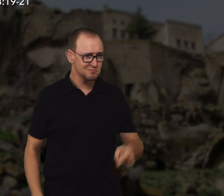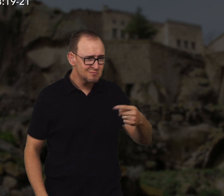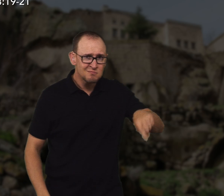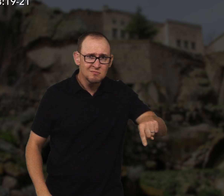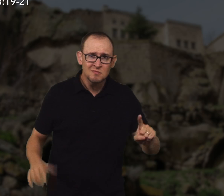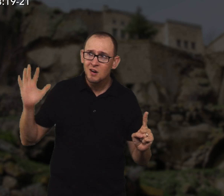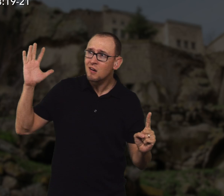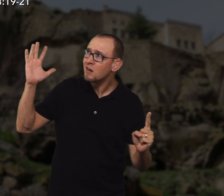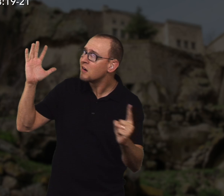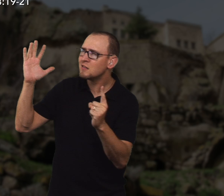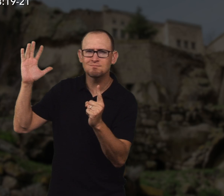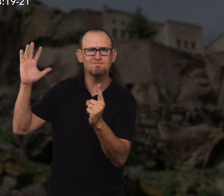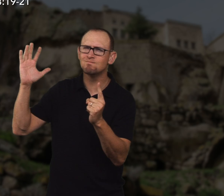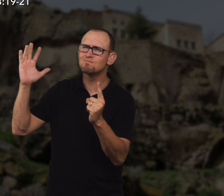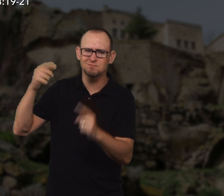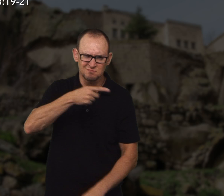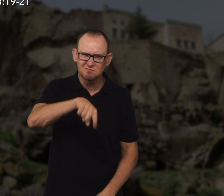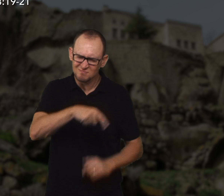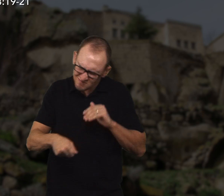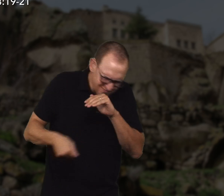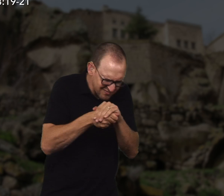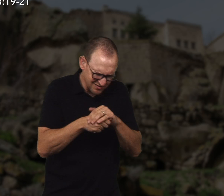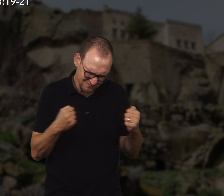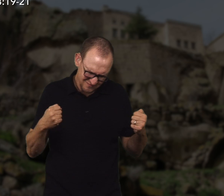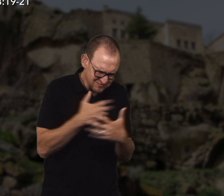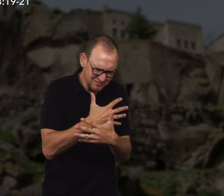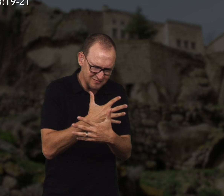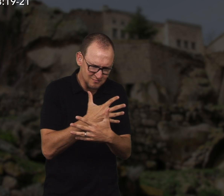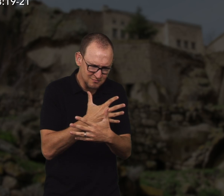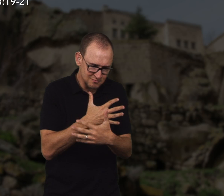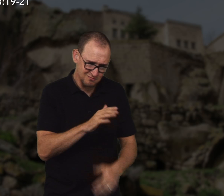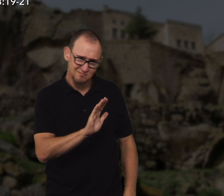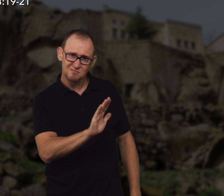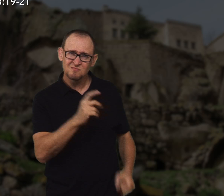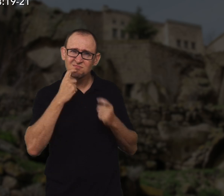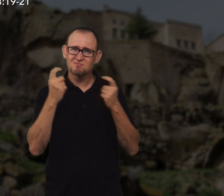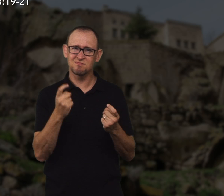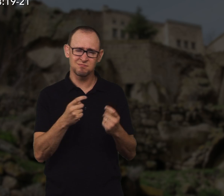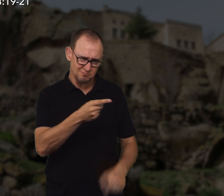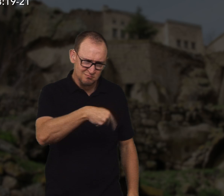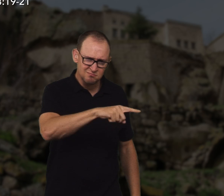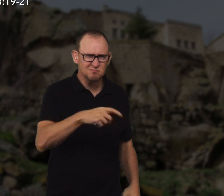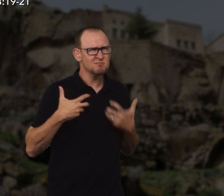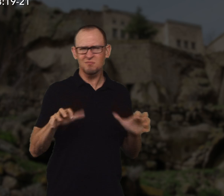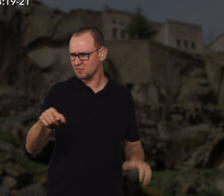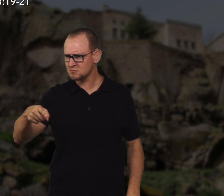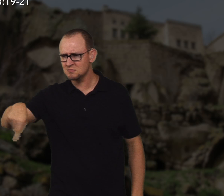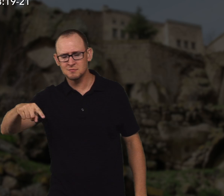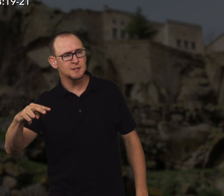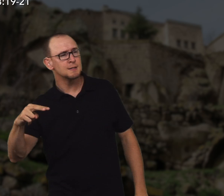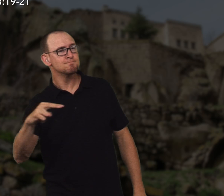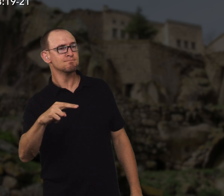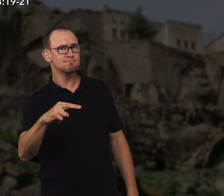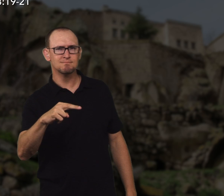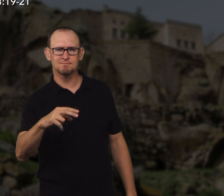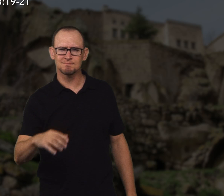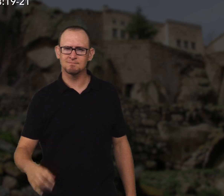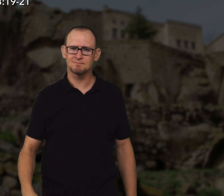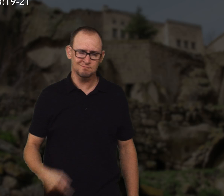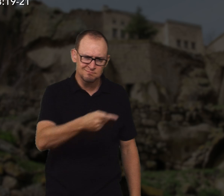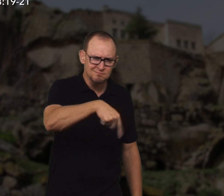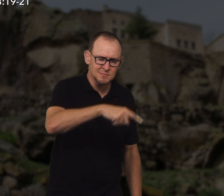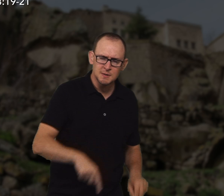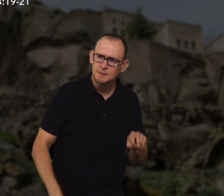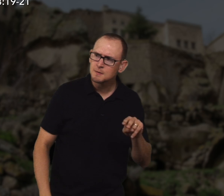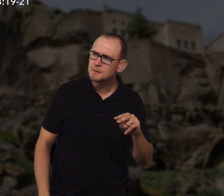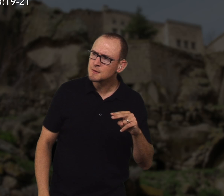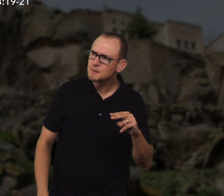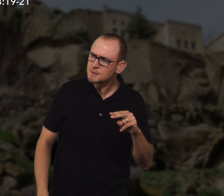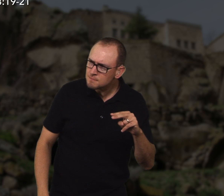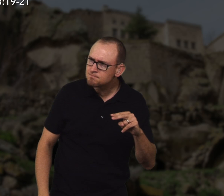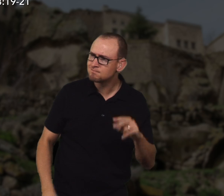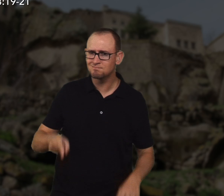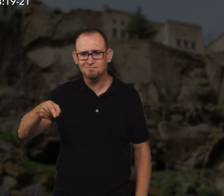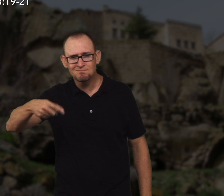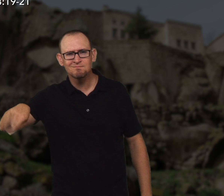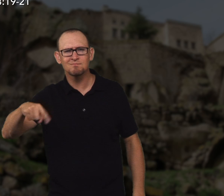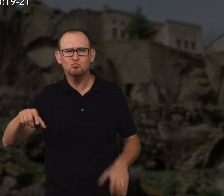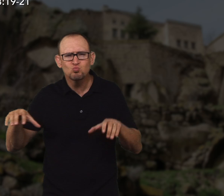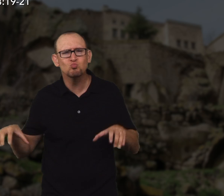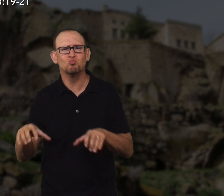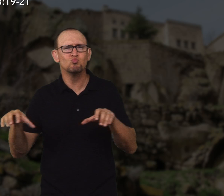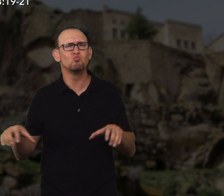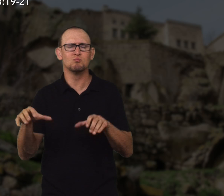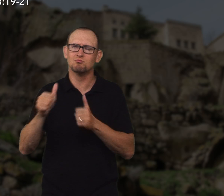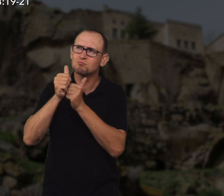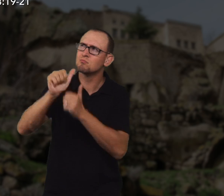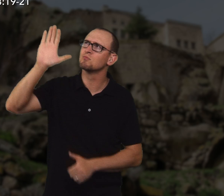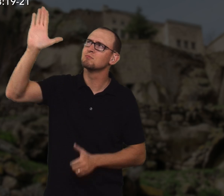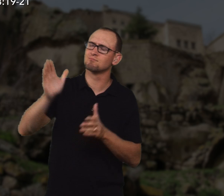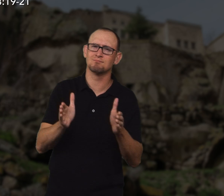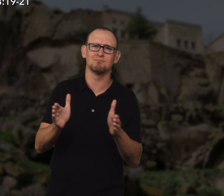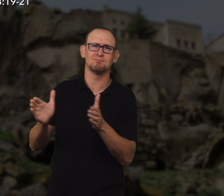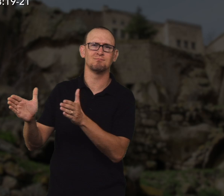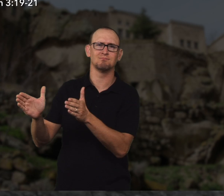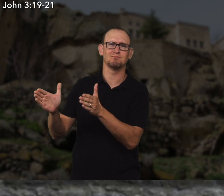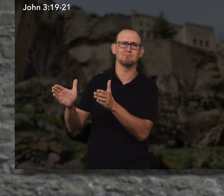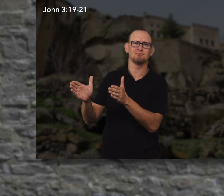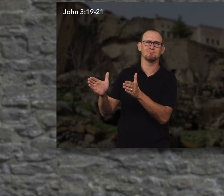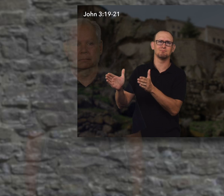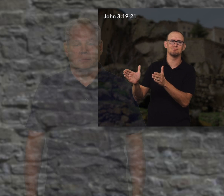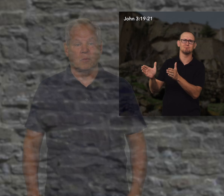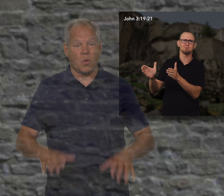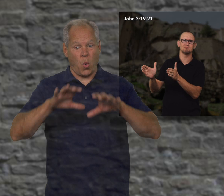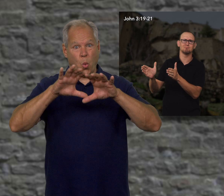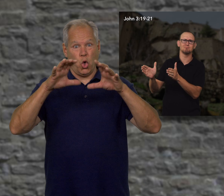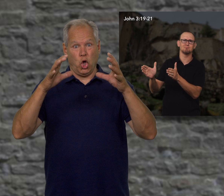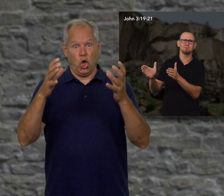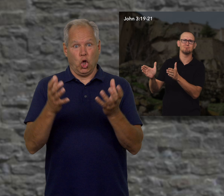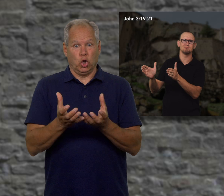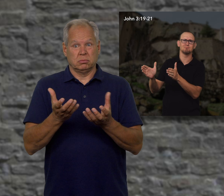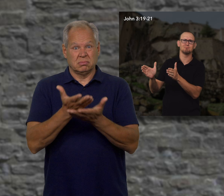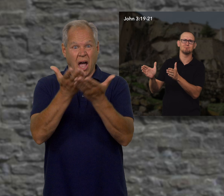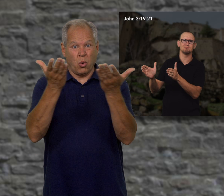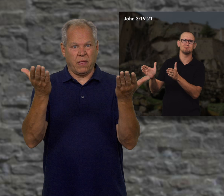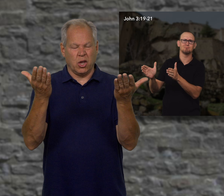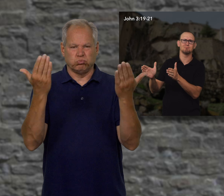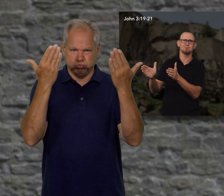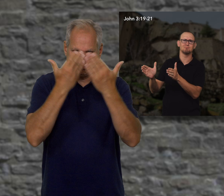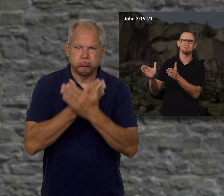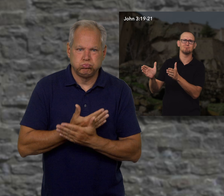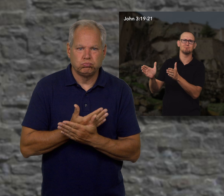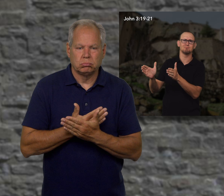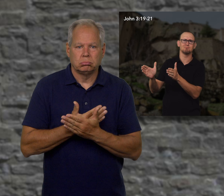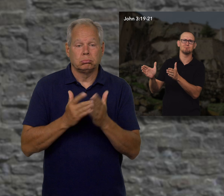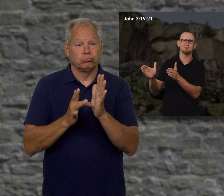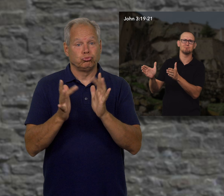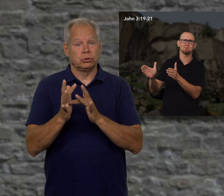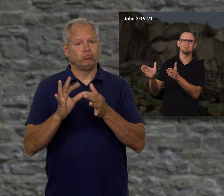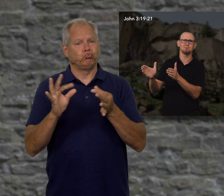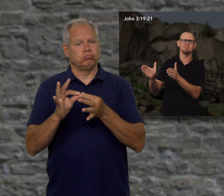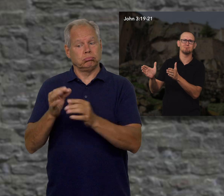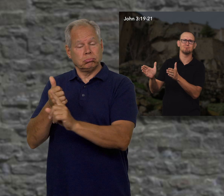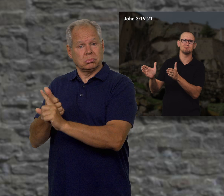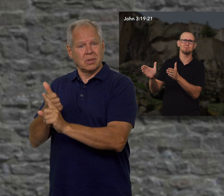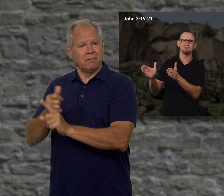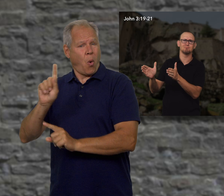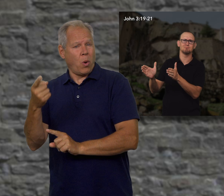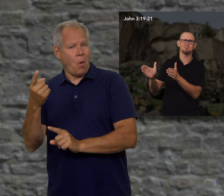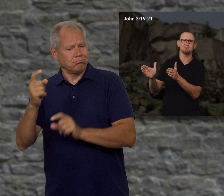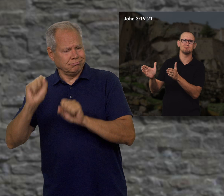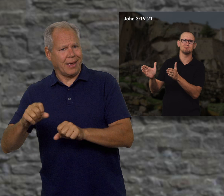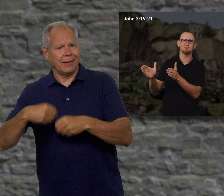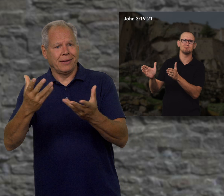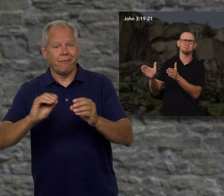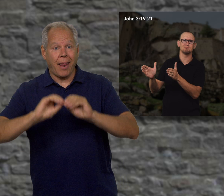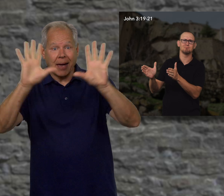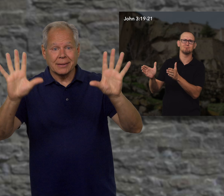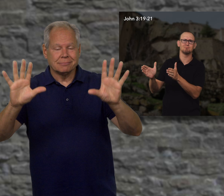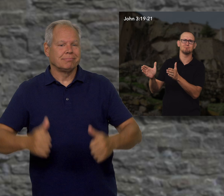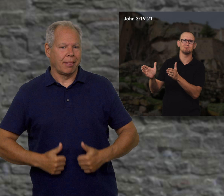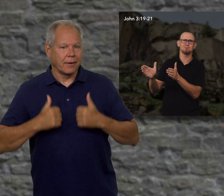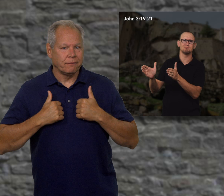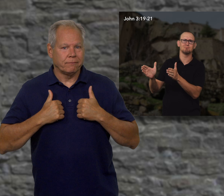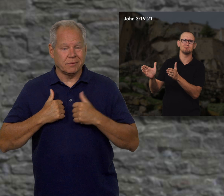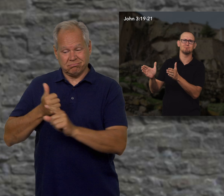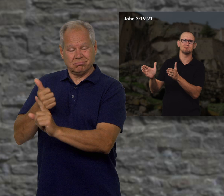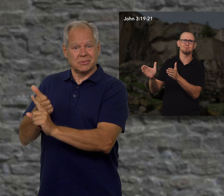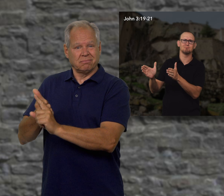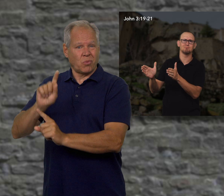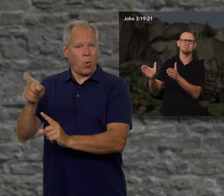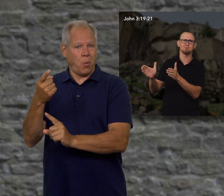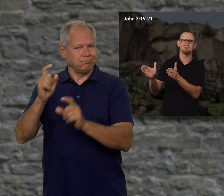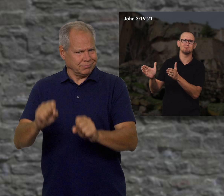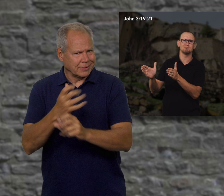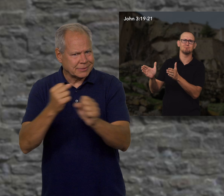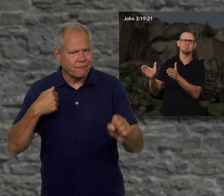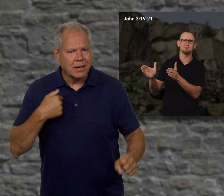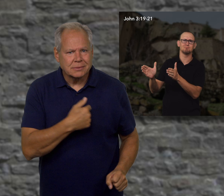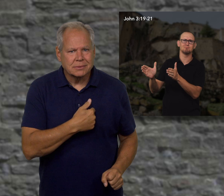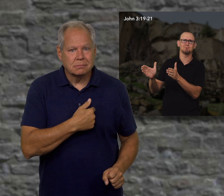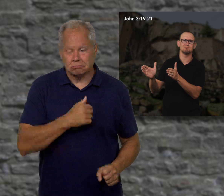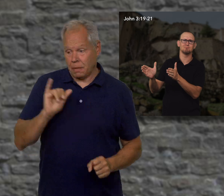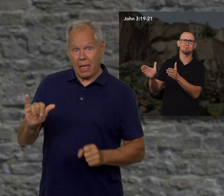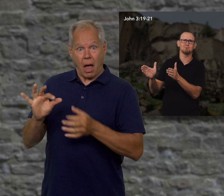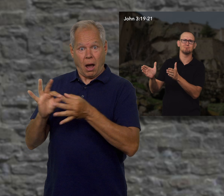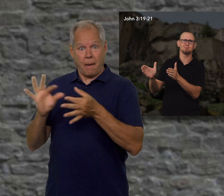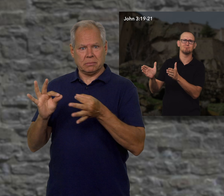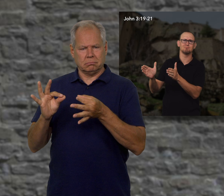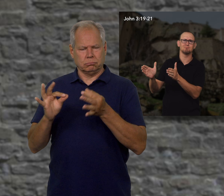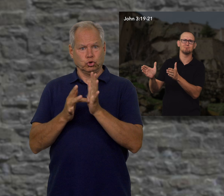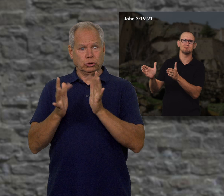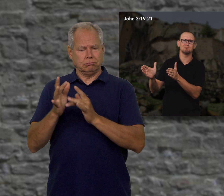Everyone who does evil hates the Light, and does not come into the Light for fear that his deeds will be exposed.